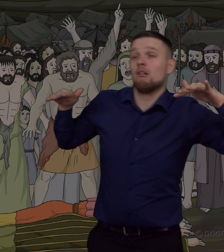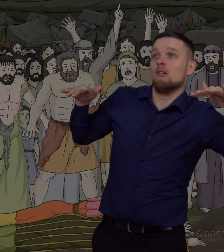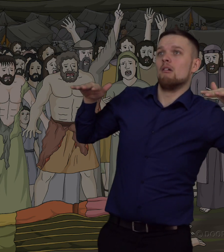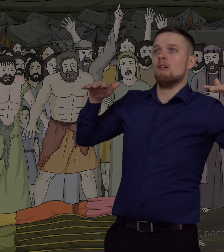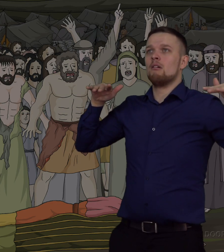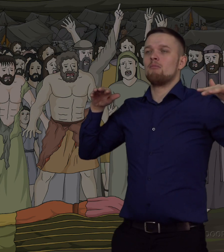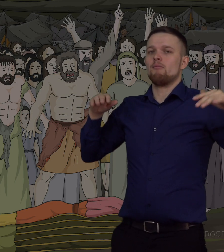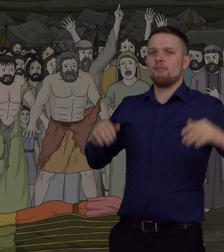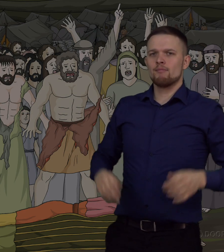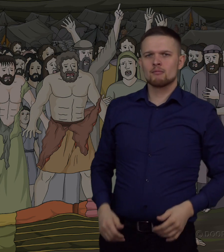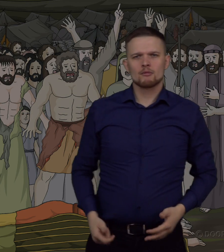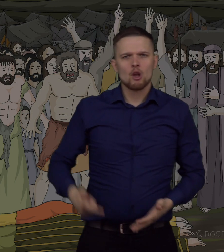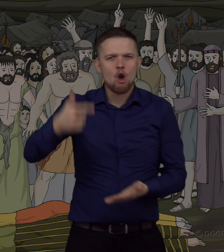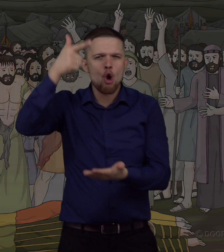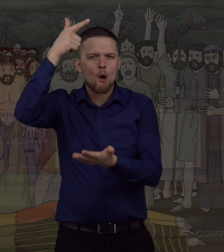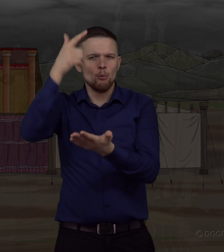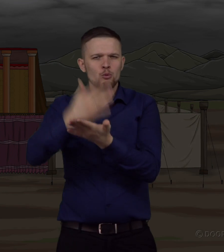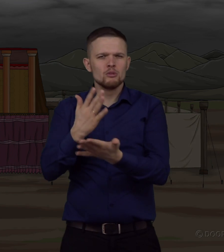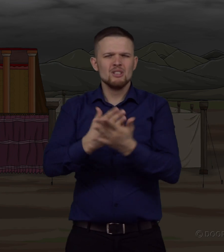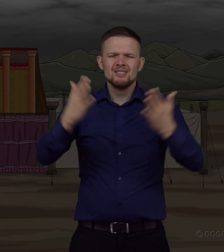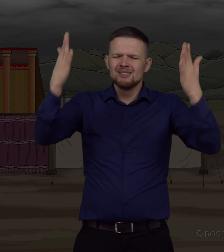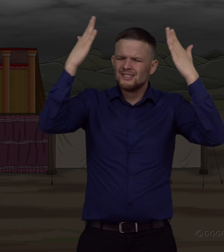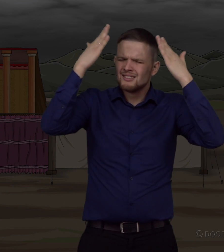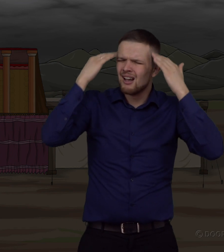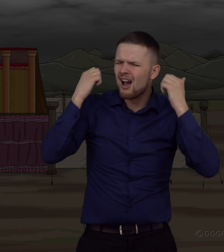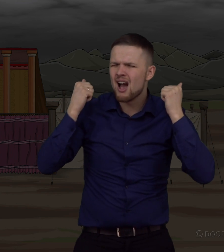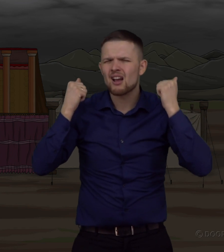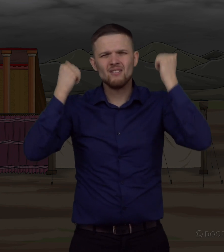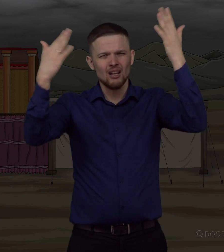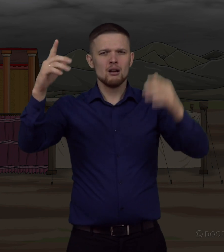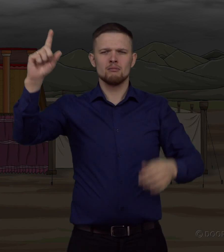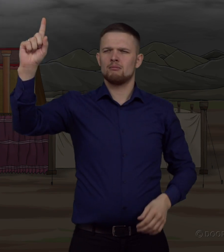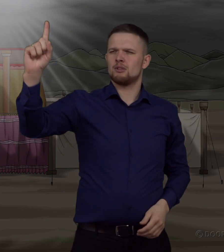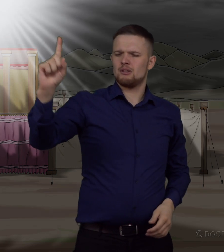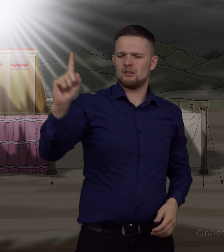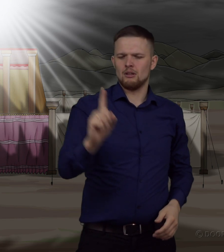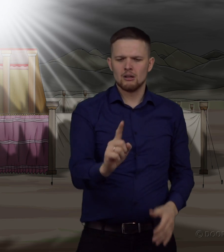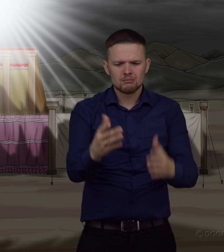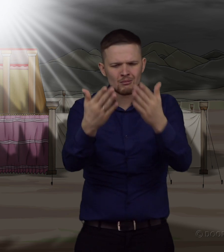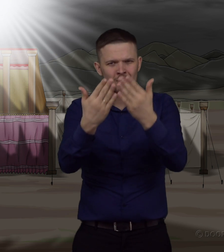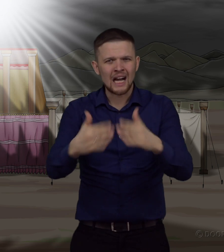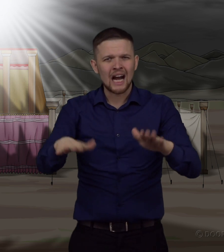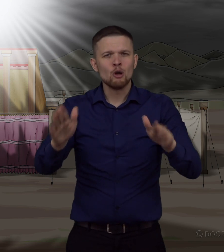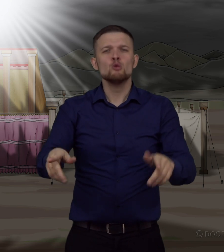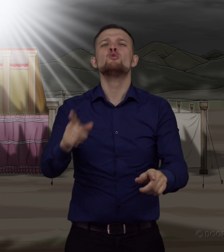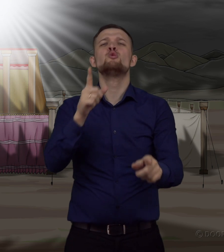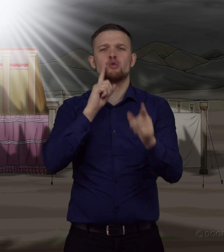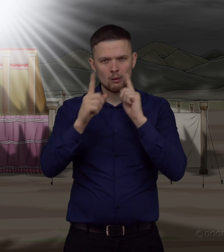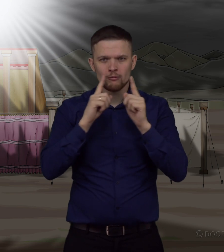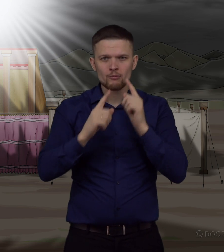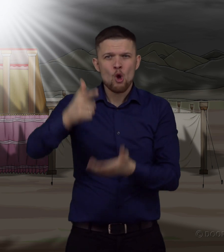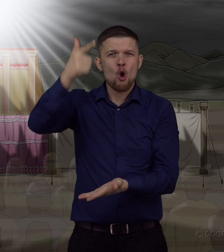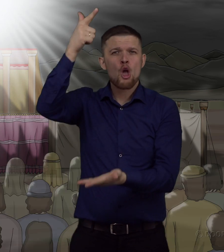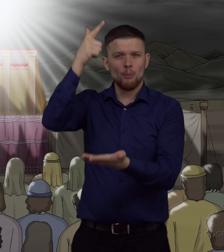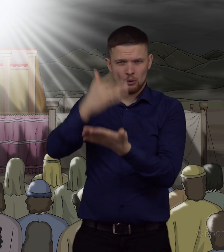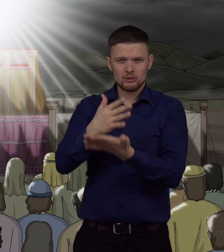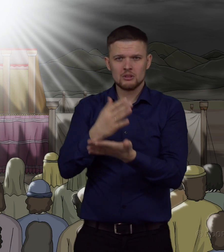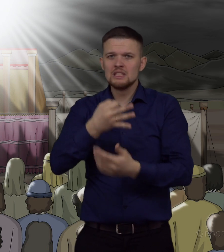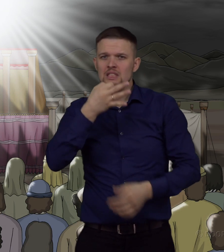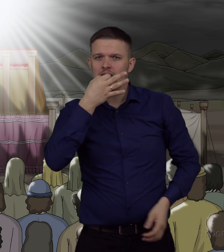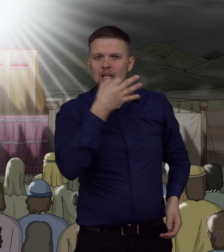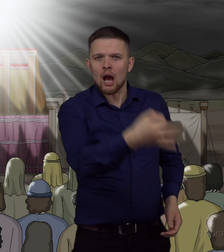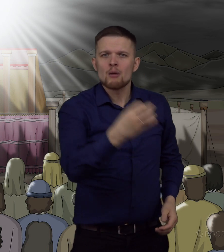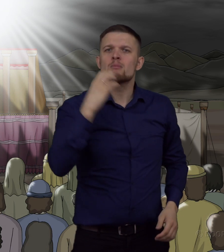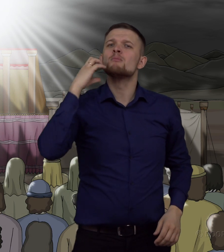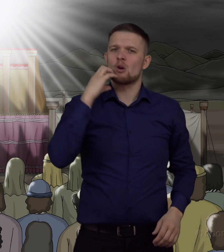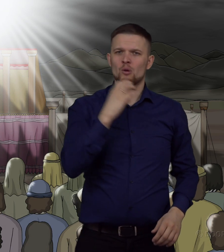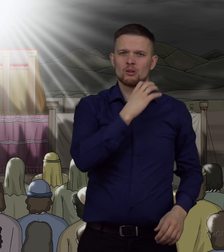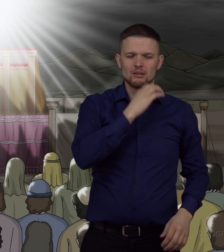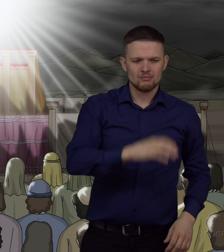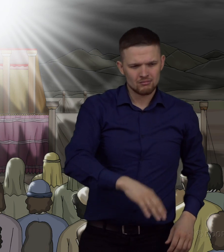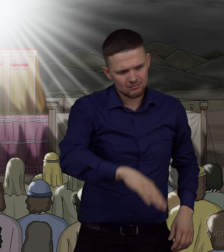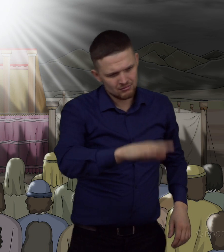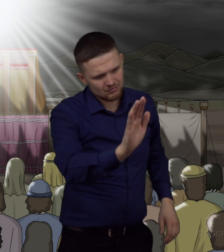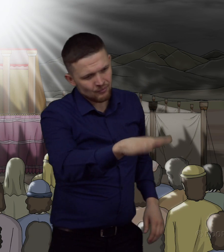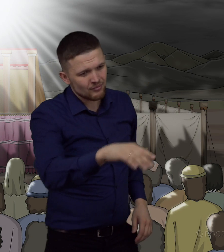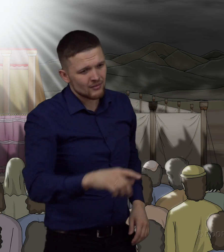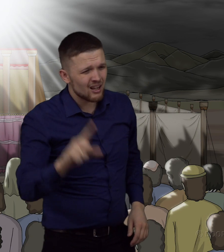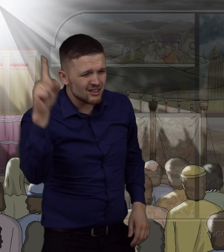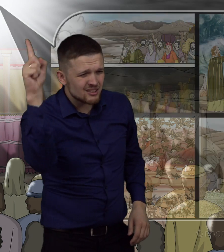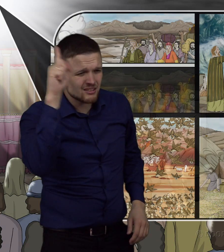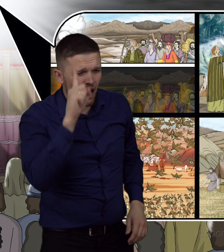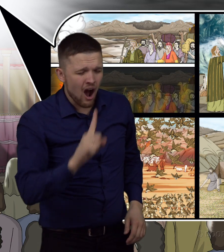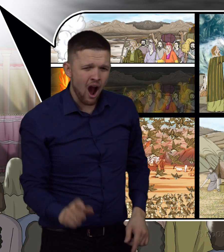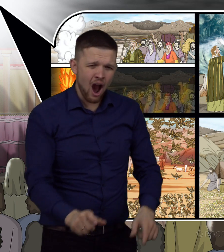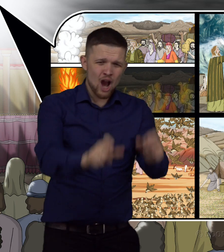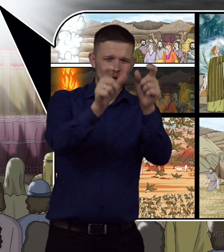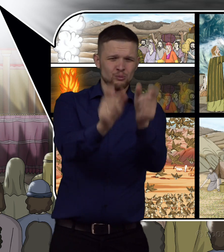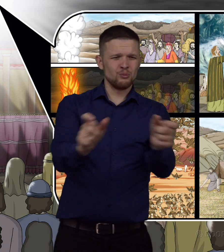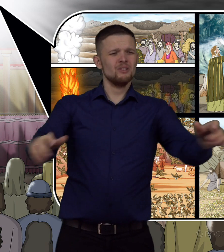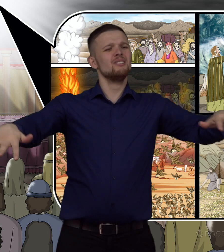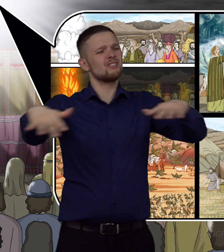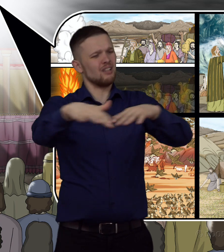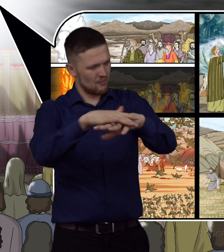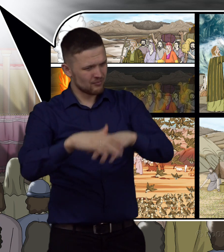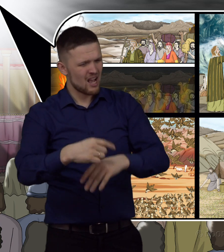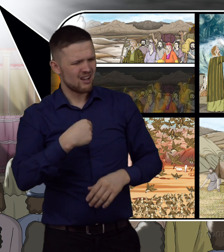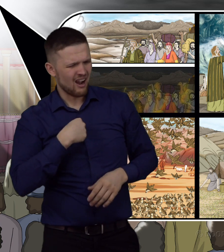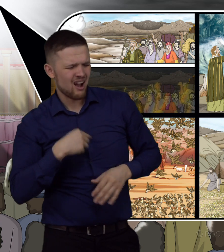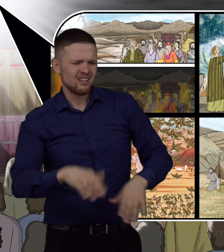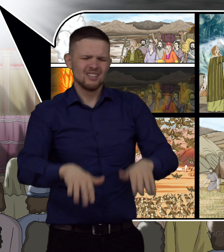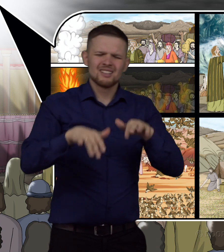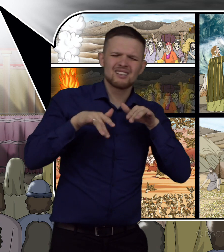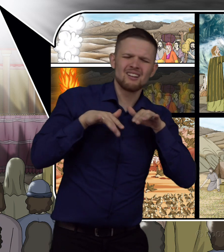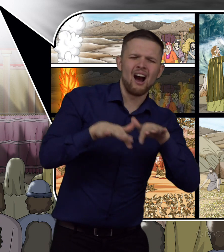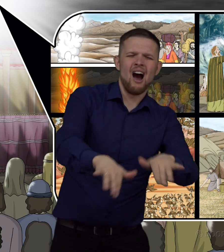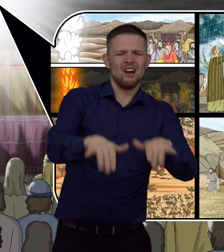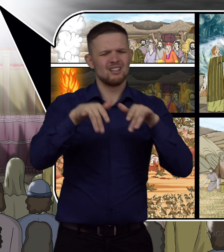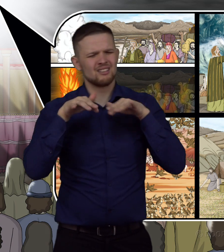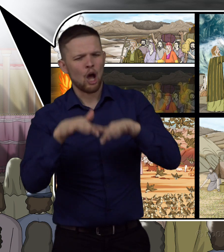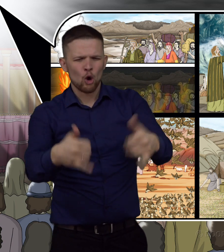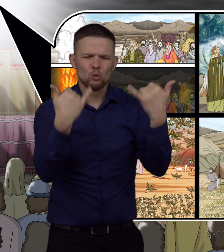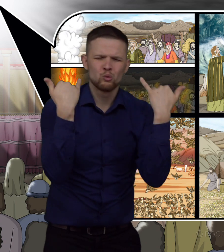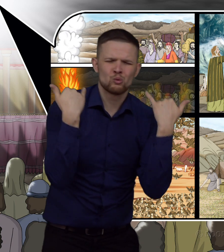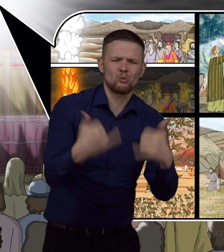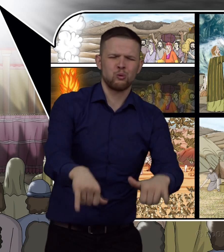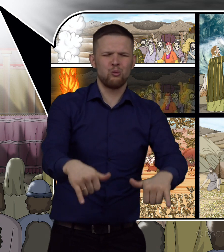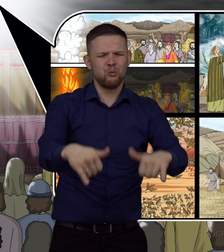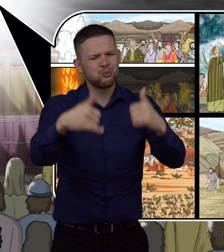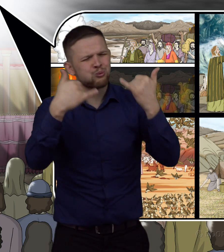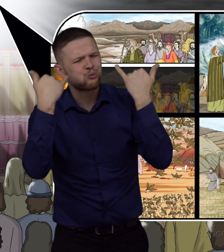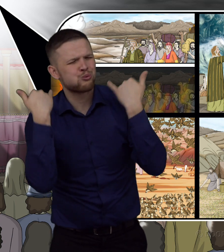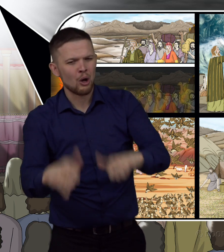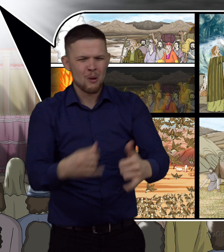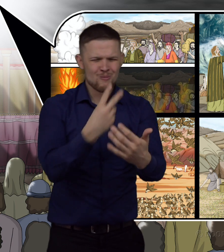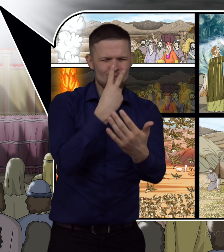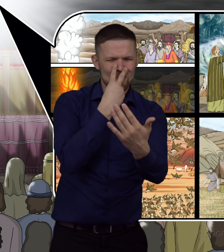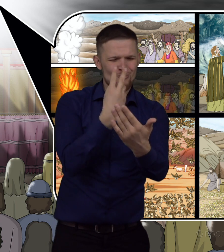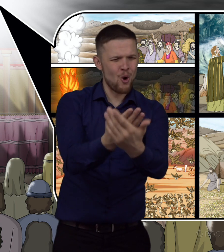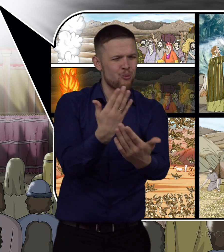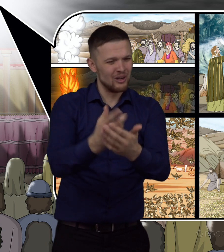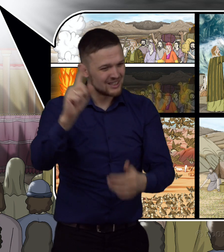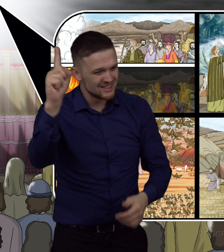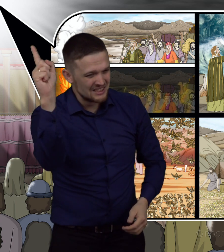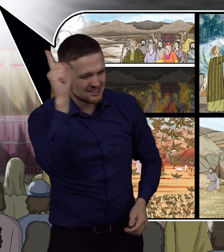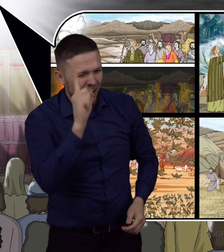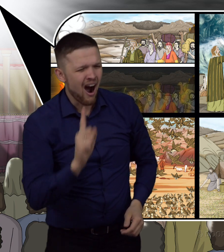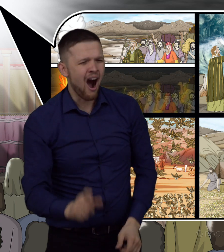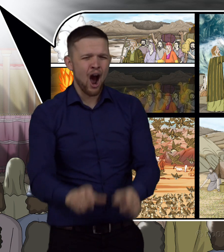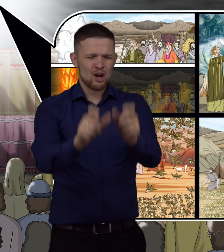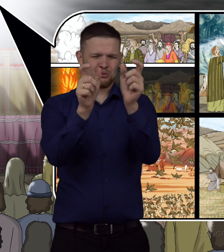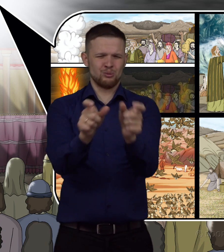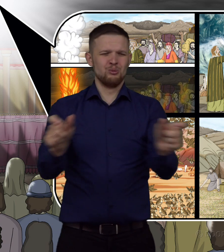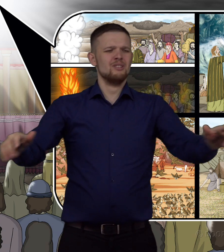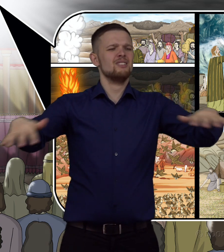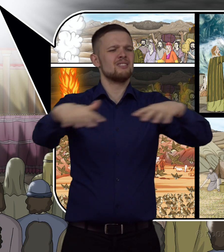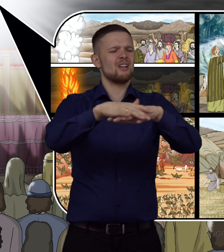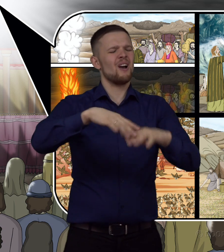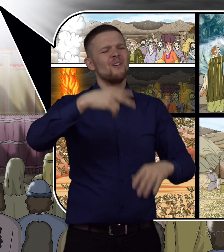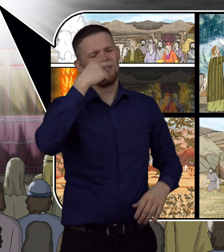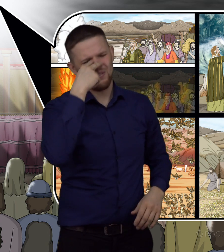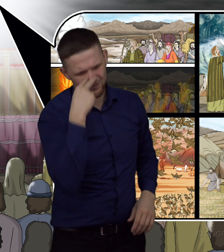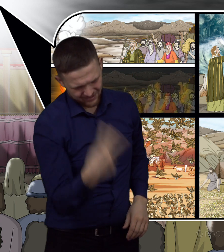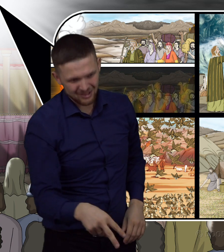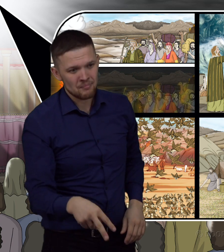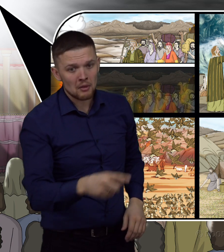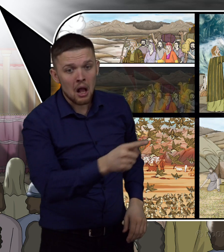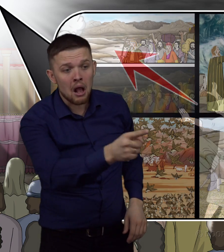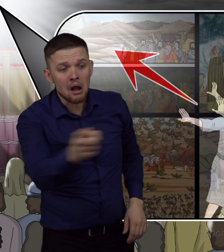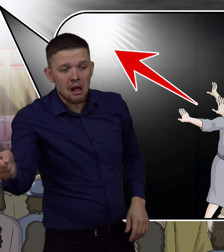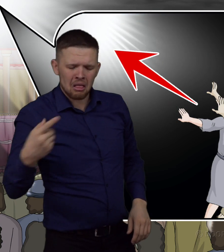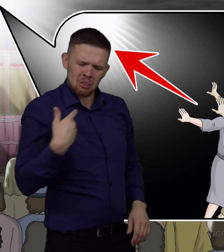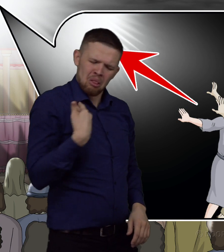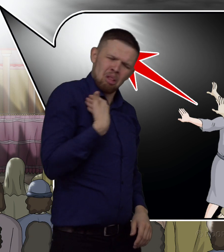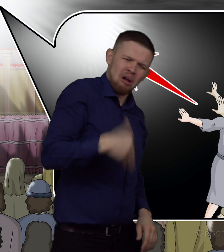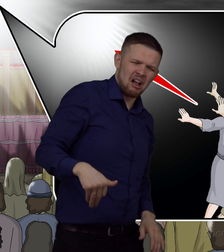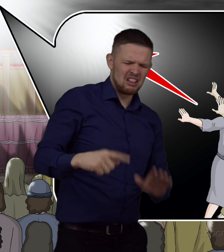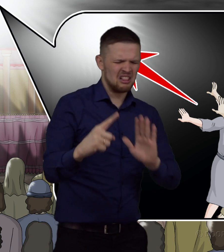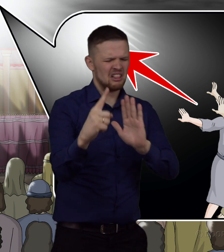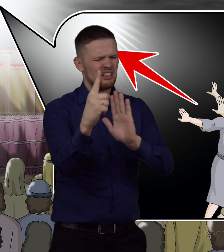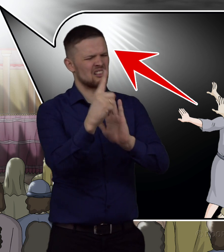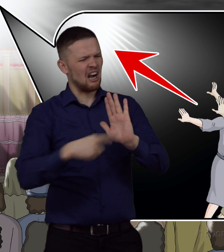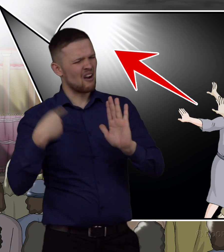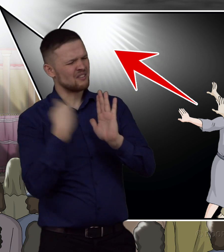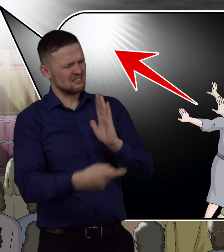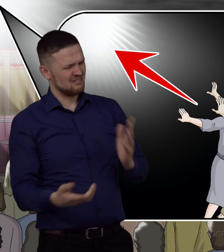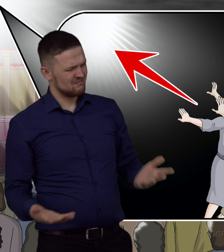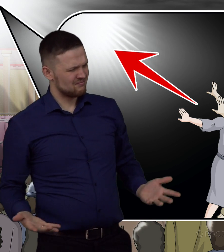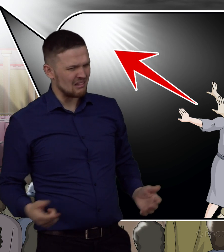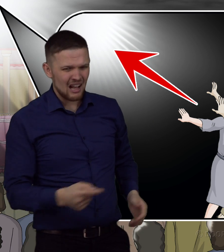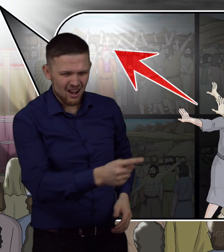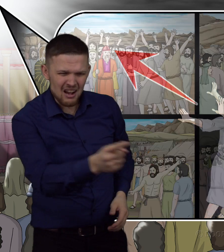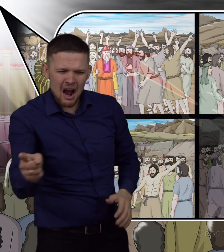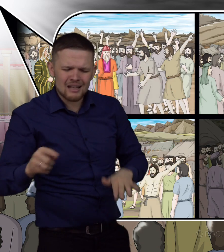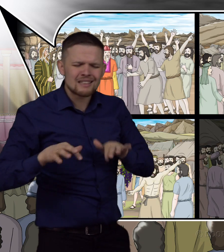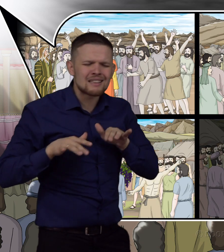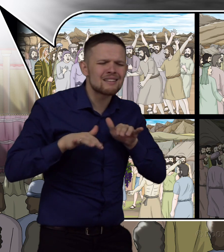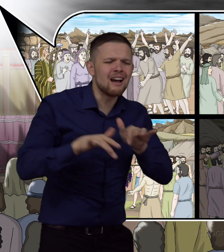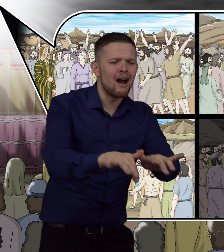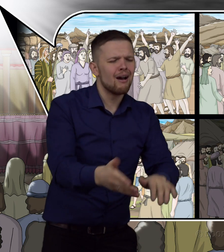Then the glory of the LORD appeared to all the Israelites at the Tent of Meeting. And the LORD said to Moses, “How long will this people treat Me with contempt?